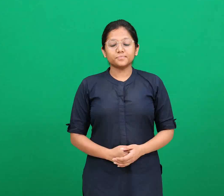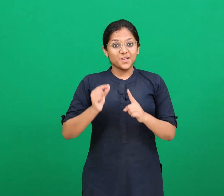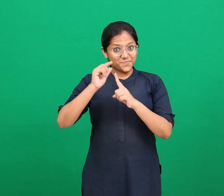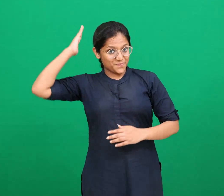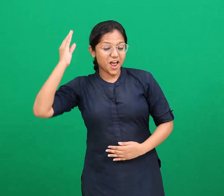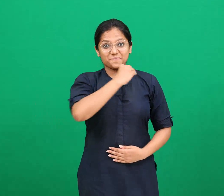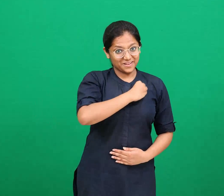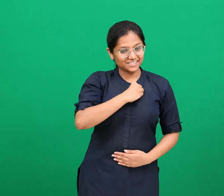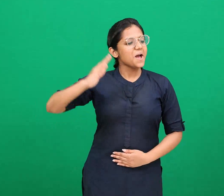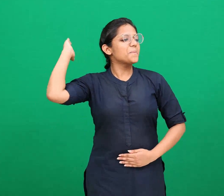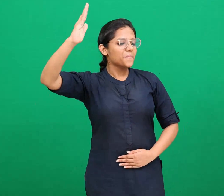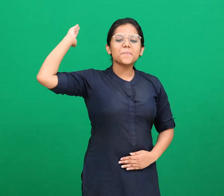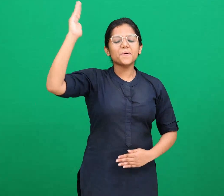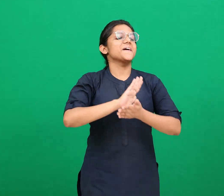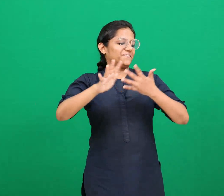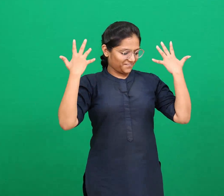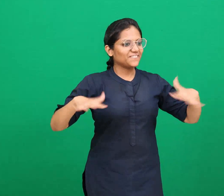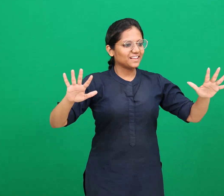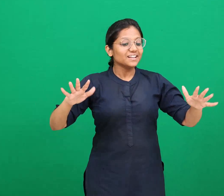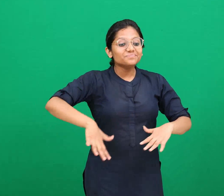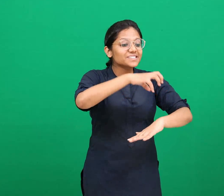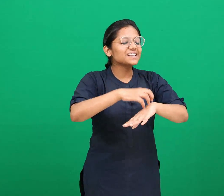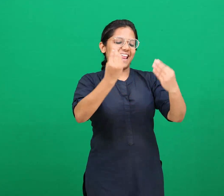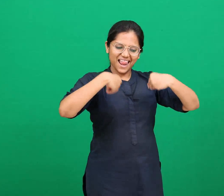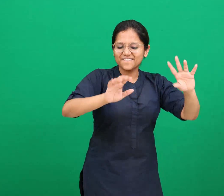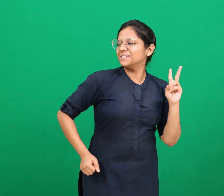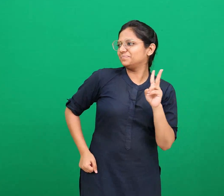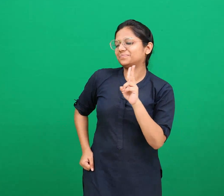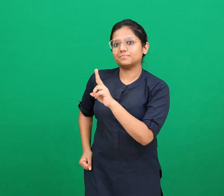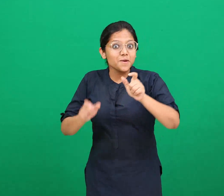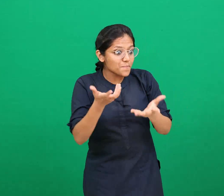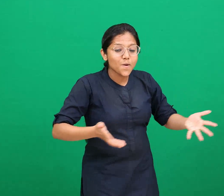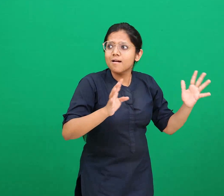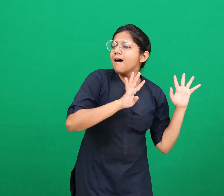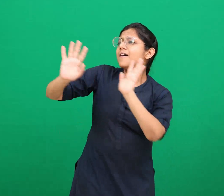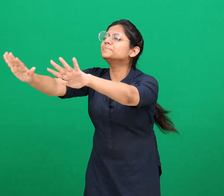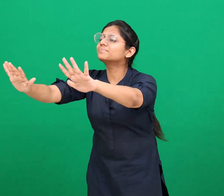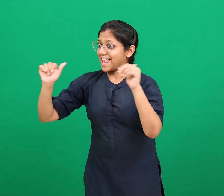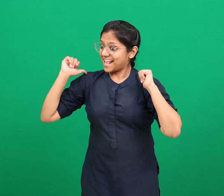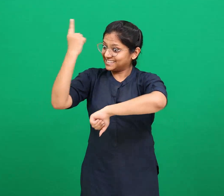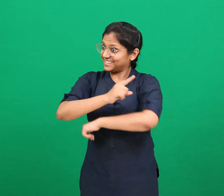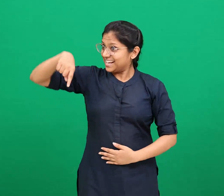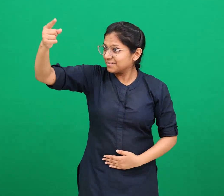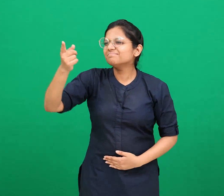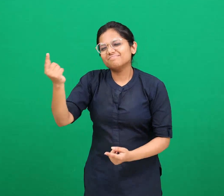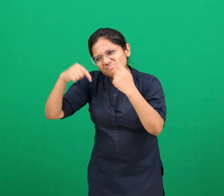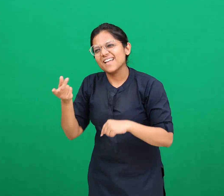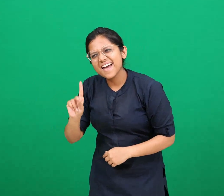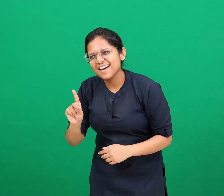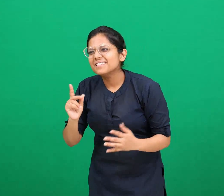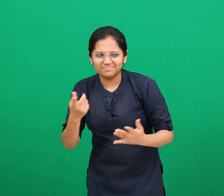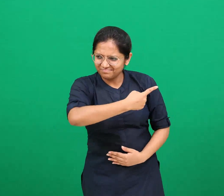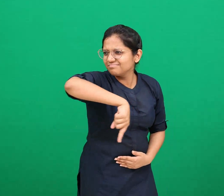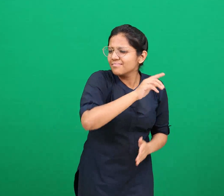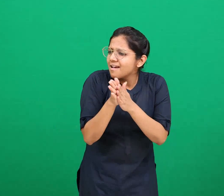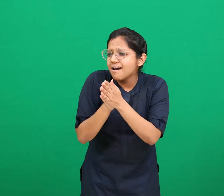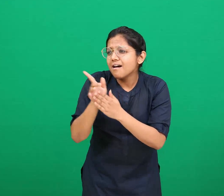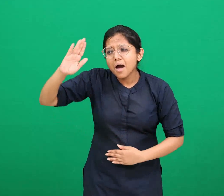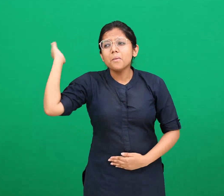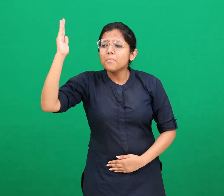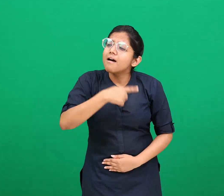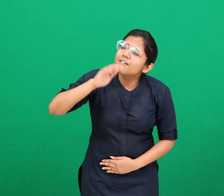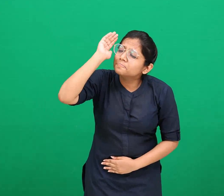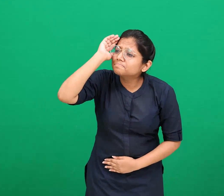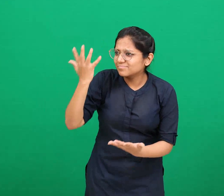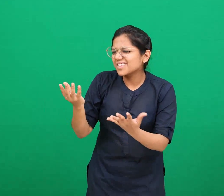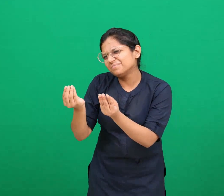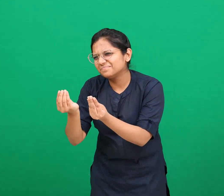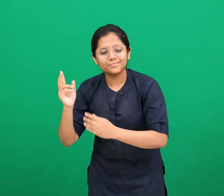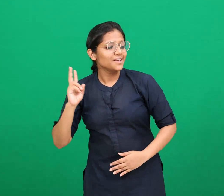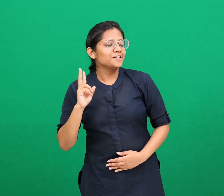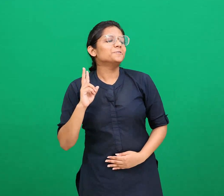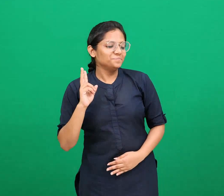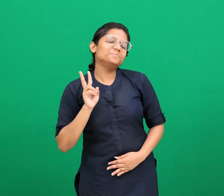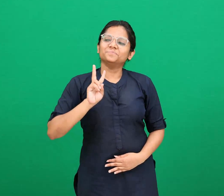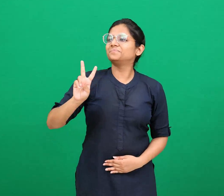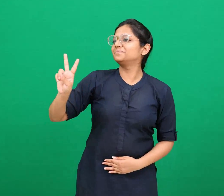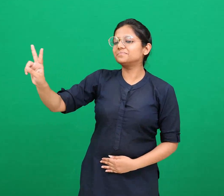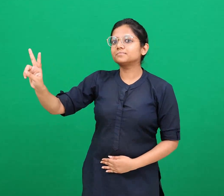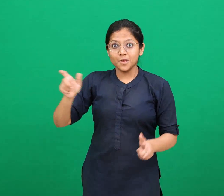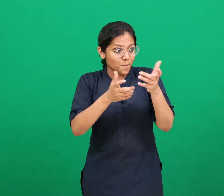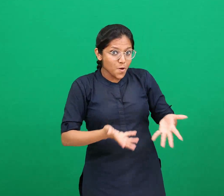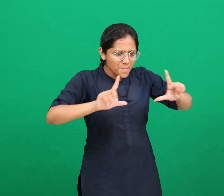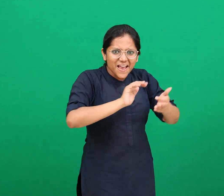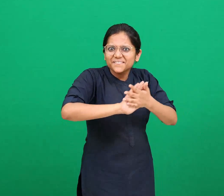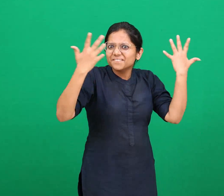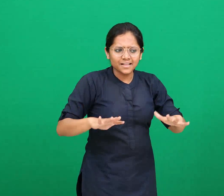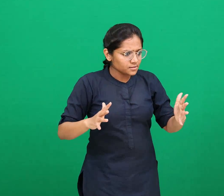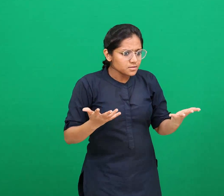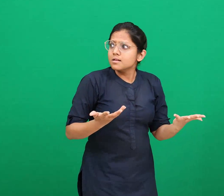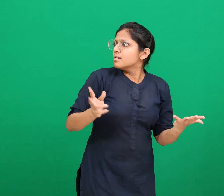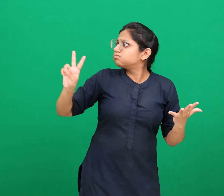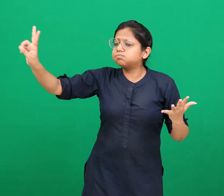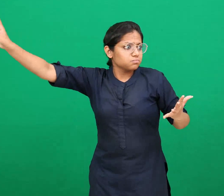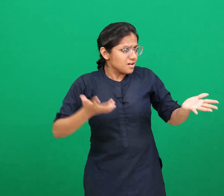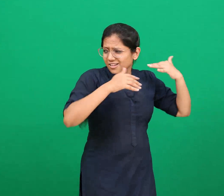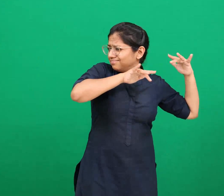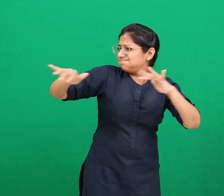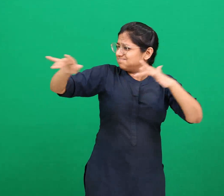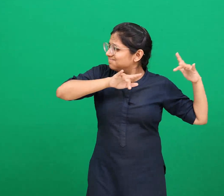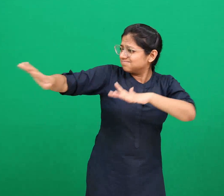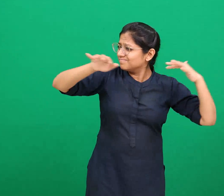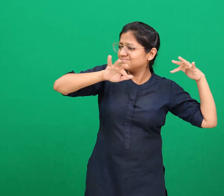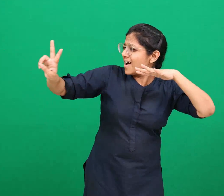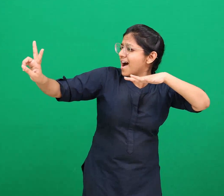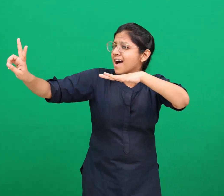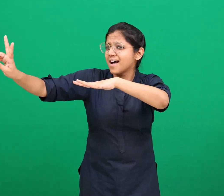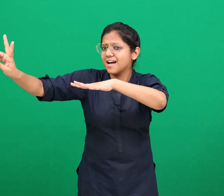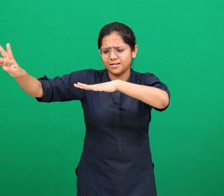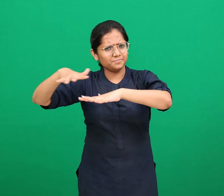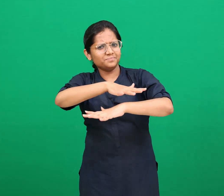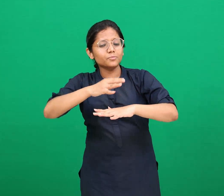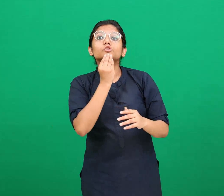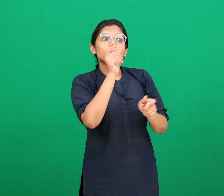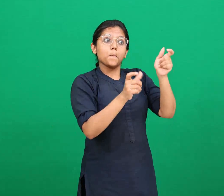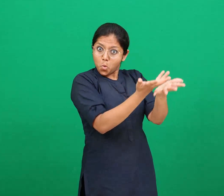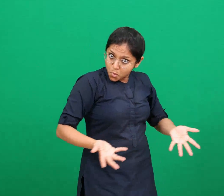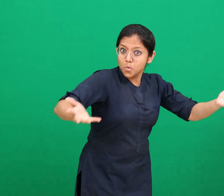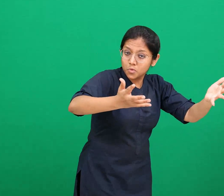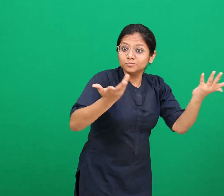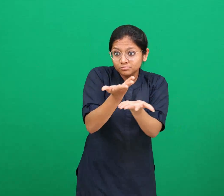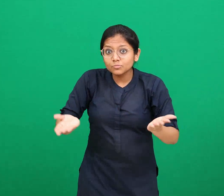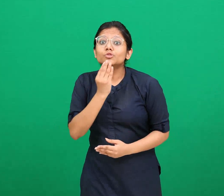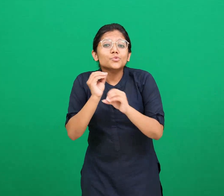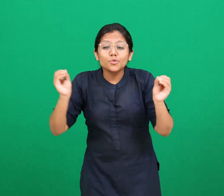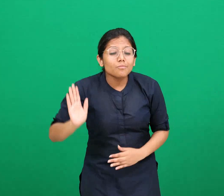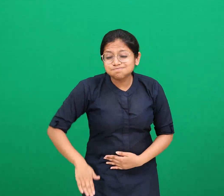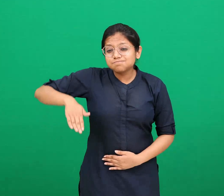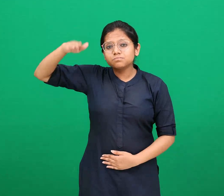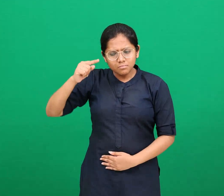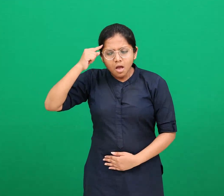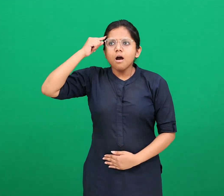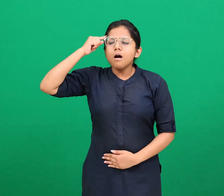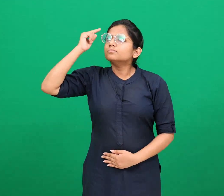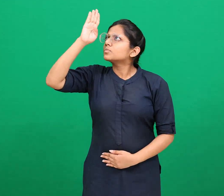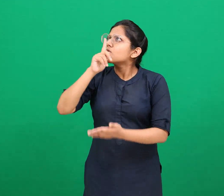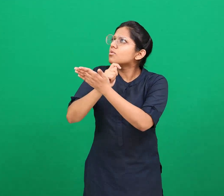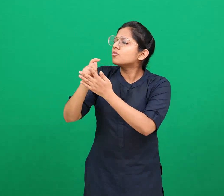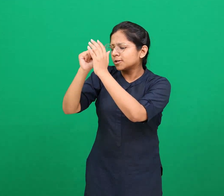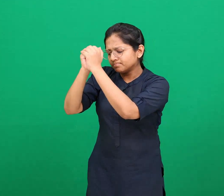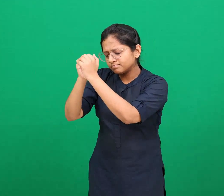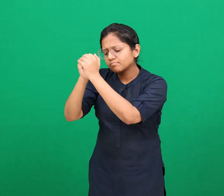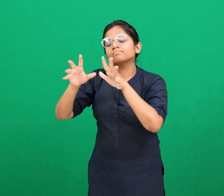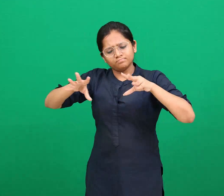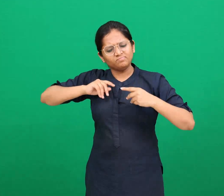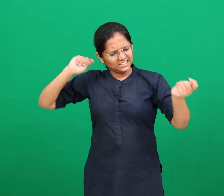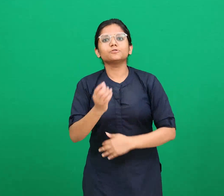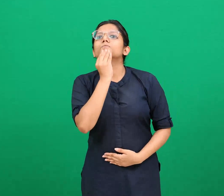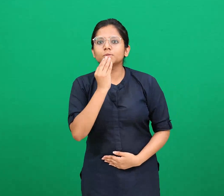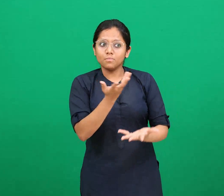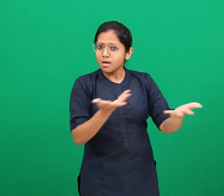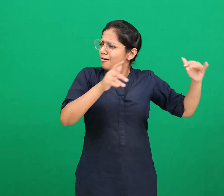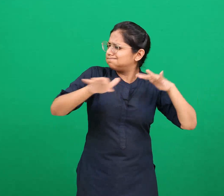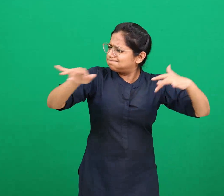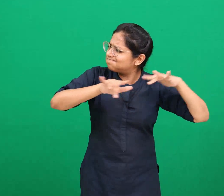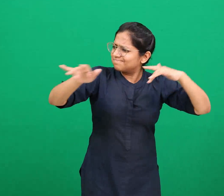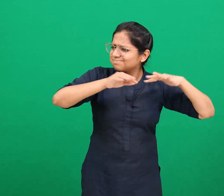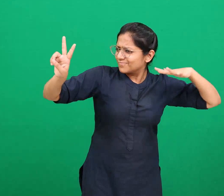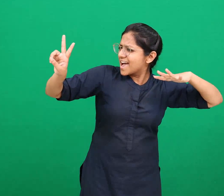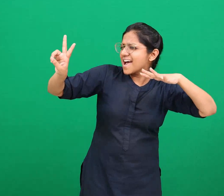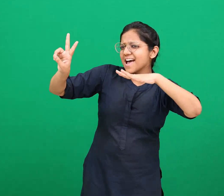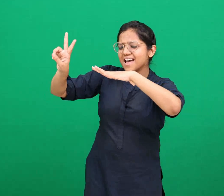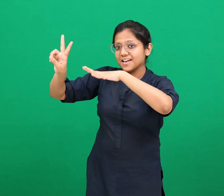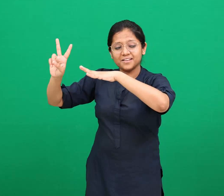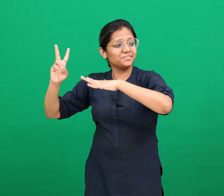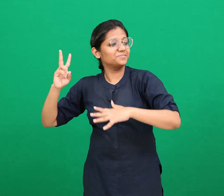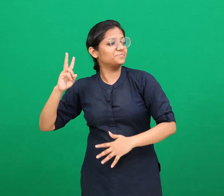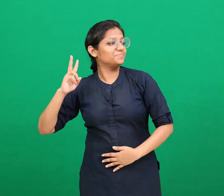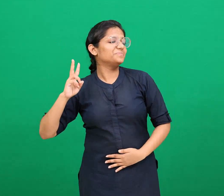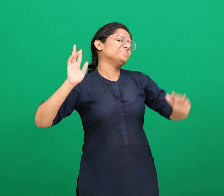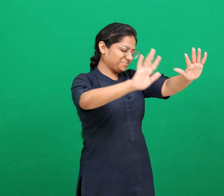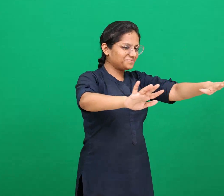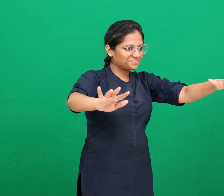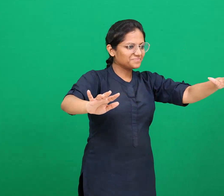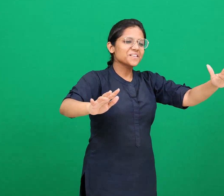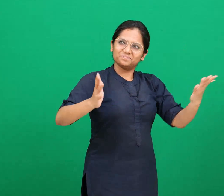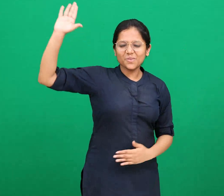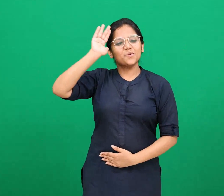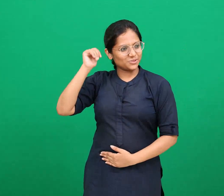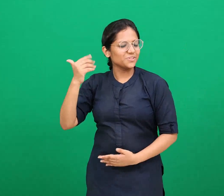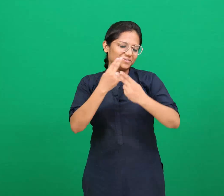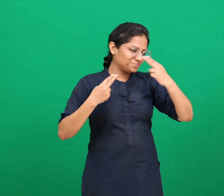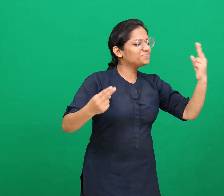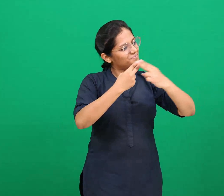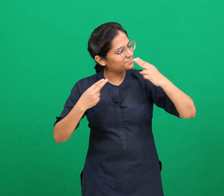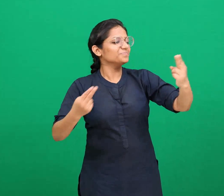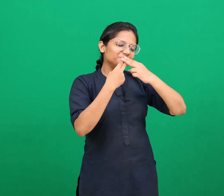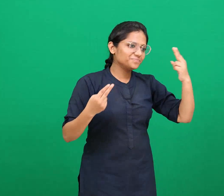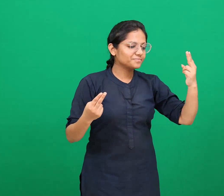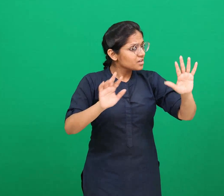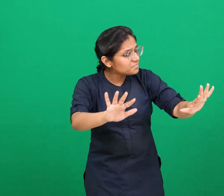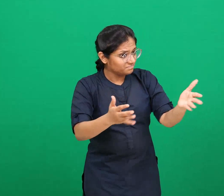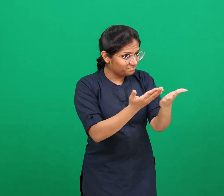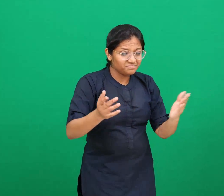As Paul and Barnabas were leaving the synagogue, the people urged them to continue this message on the next Sabbath. After the synagogue was dismissed, many of the Jews and devout converts to Judaism followed Paul and Barnabas, who spoke to them and urged them to continue in the grace of God.